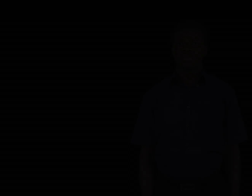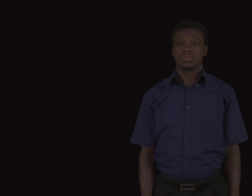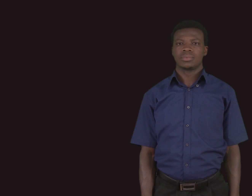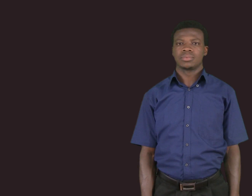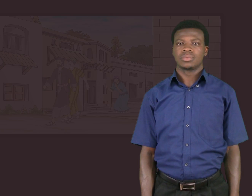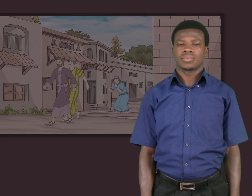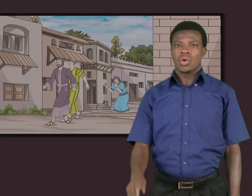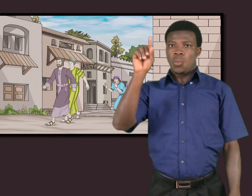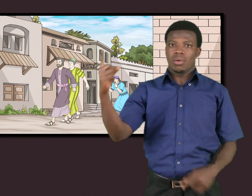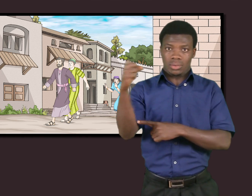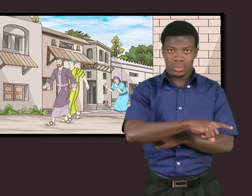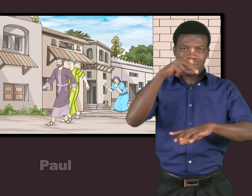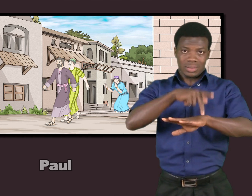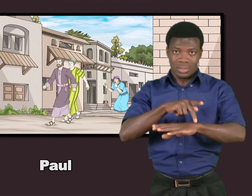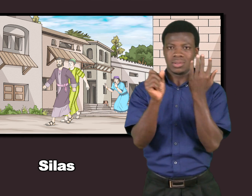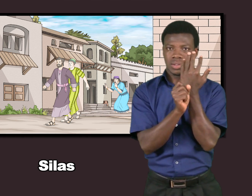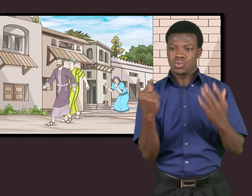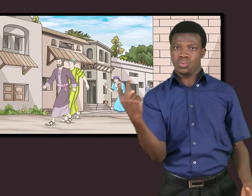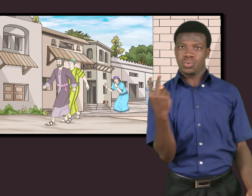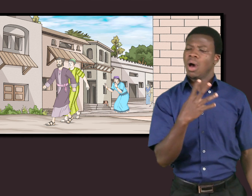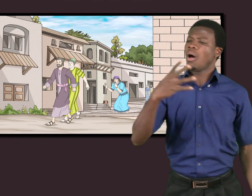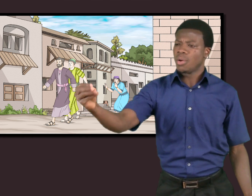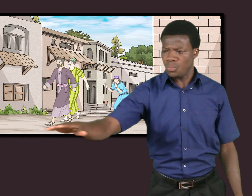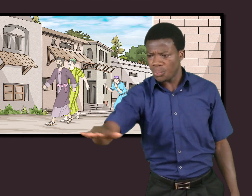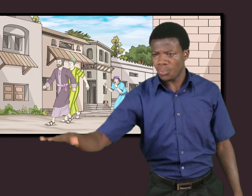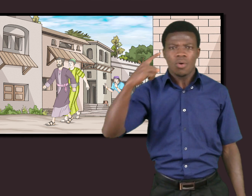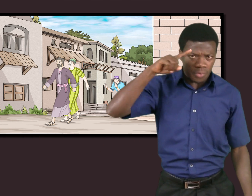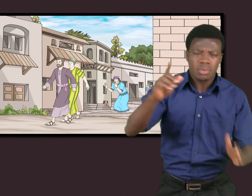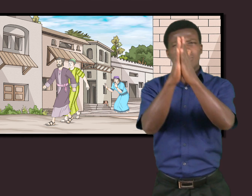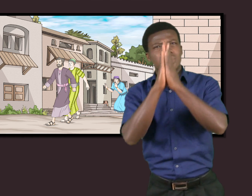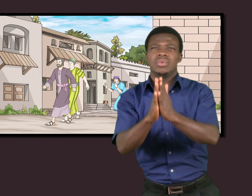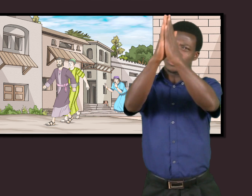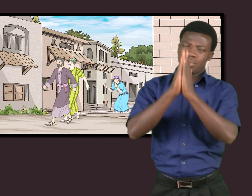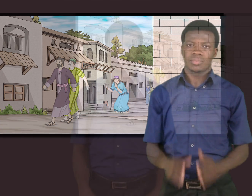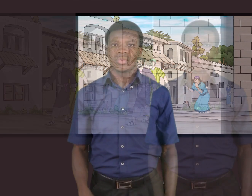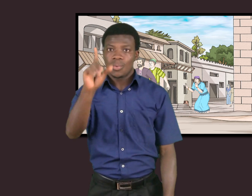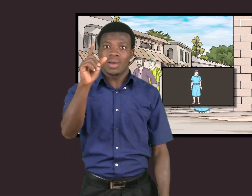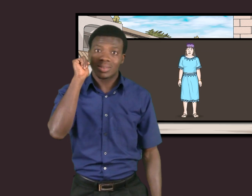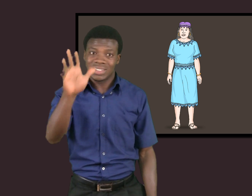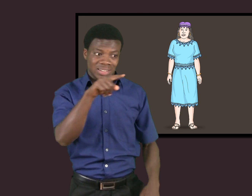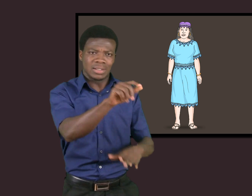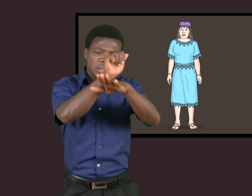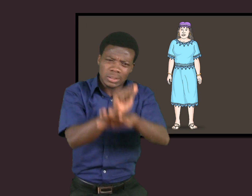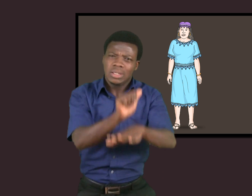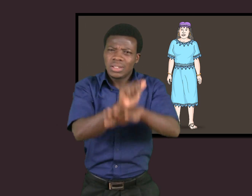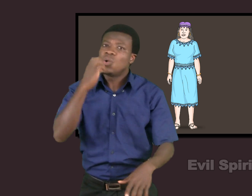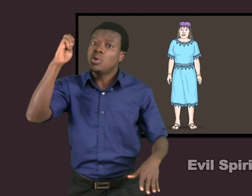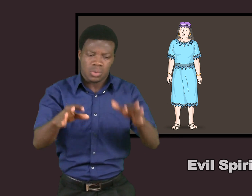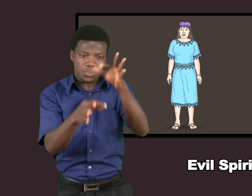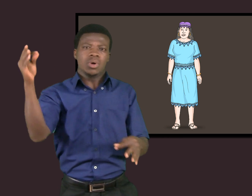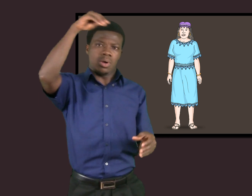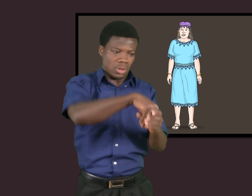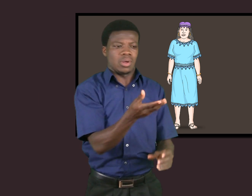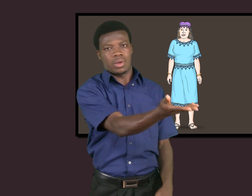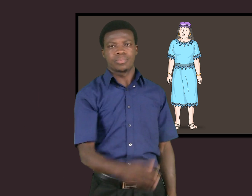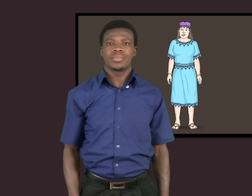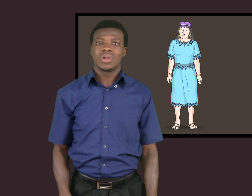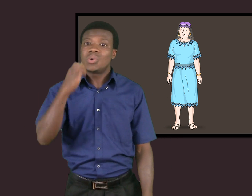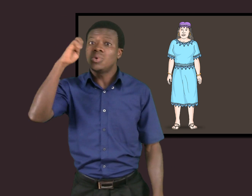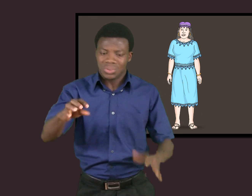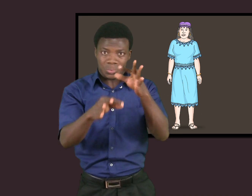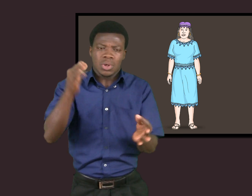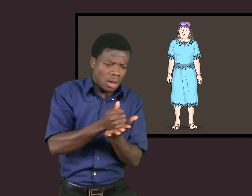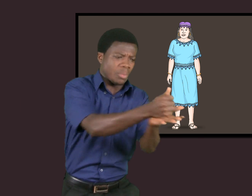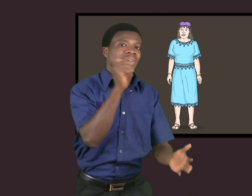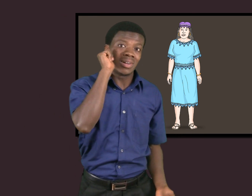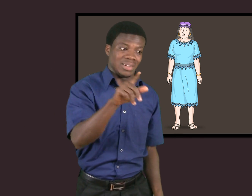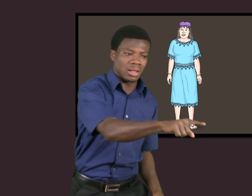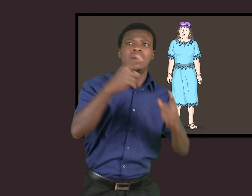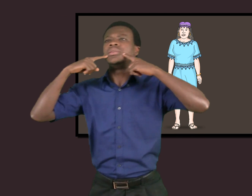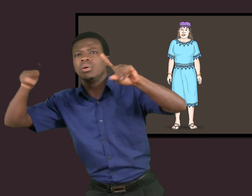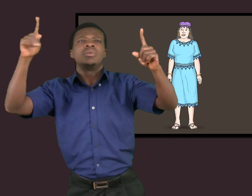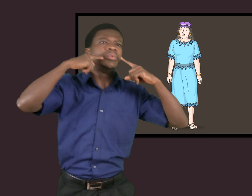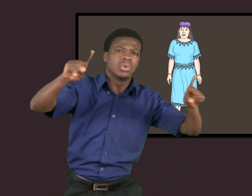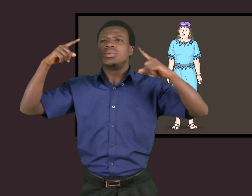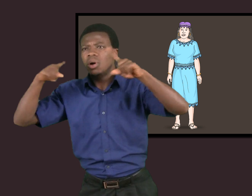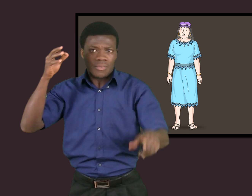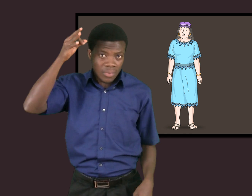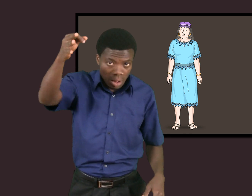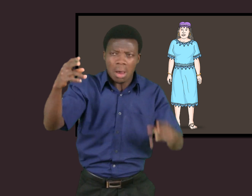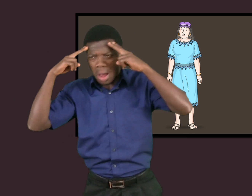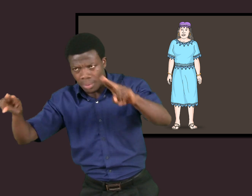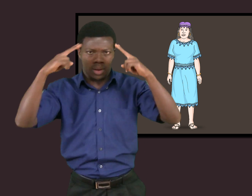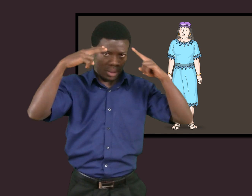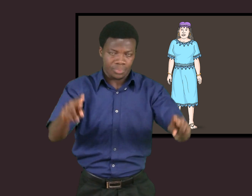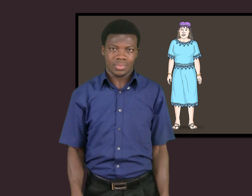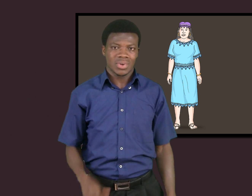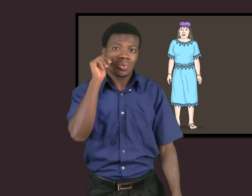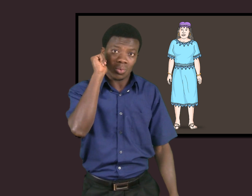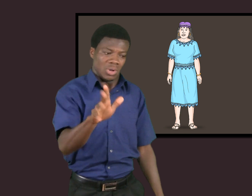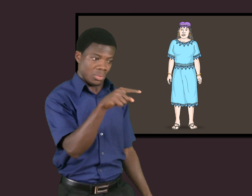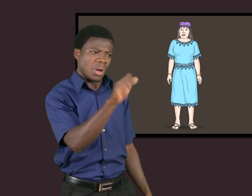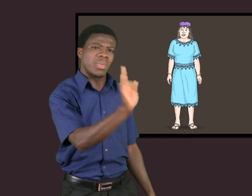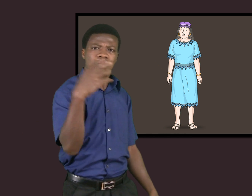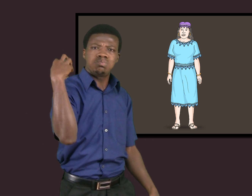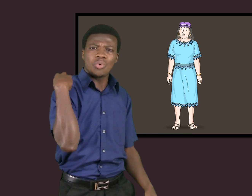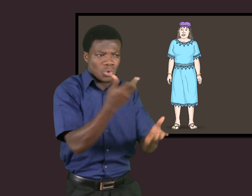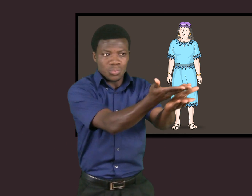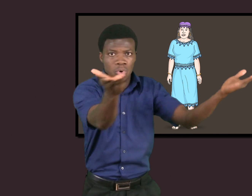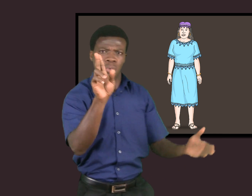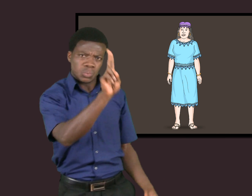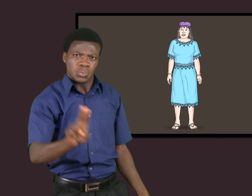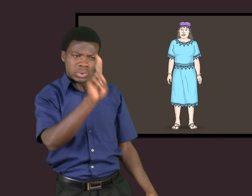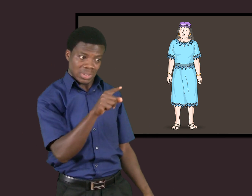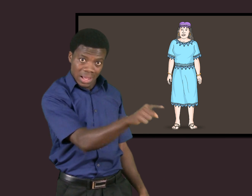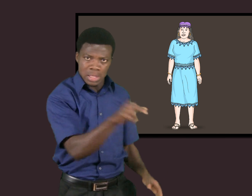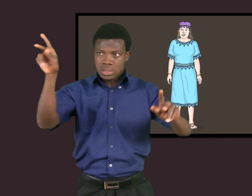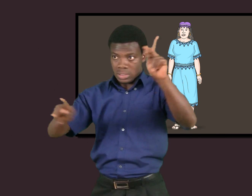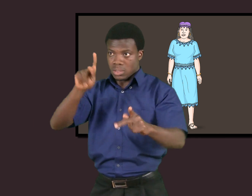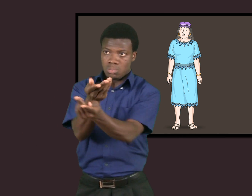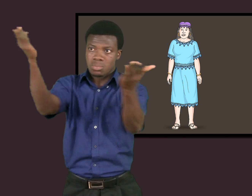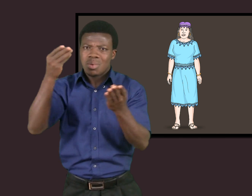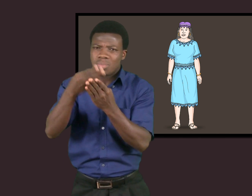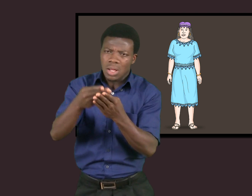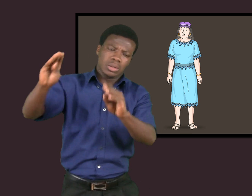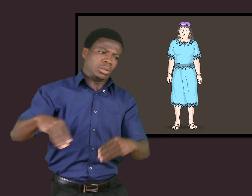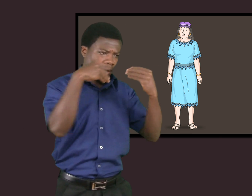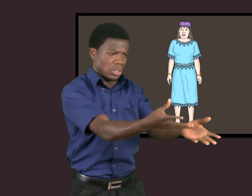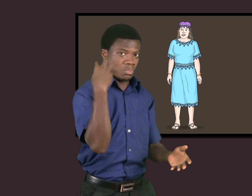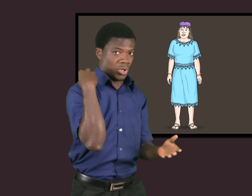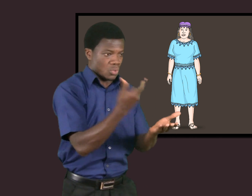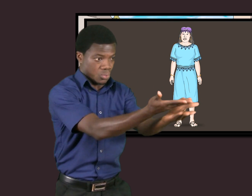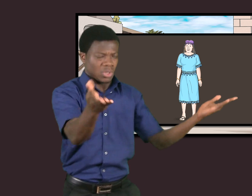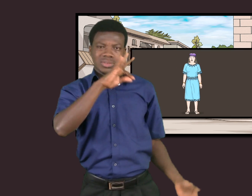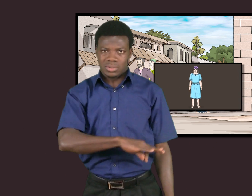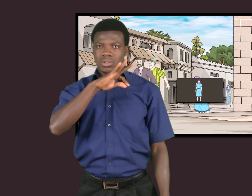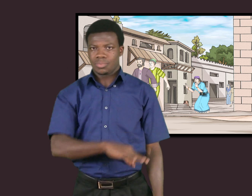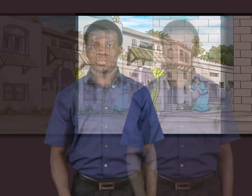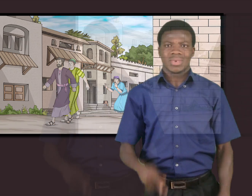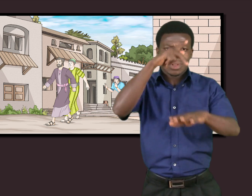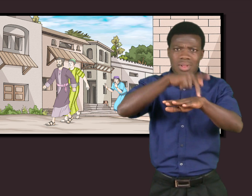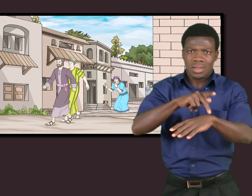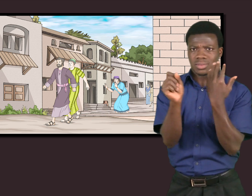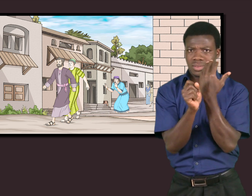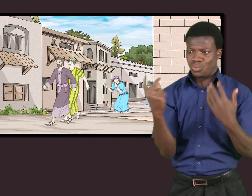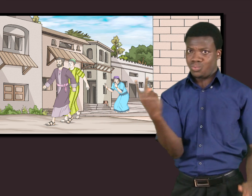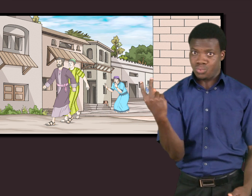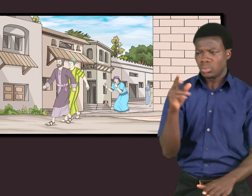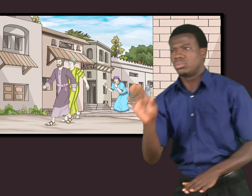One day as we were going to the place of prayer, we were met by a slave girl with a spirit of divination, who earned a large income for her masters by fortune-telling.